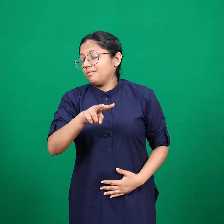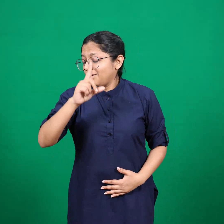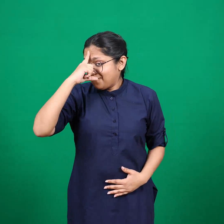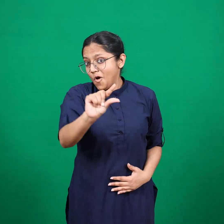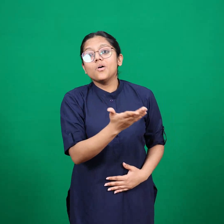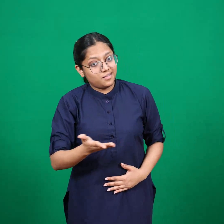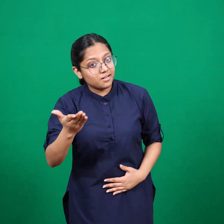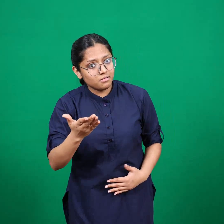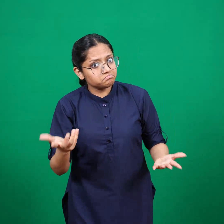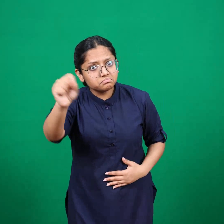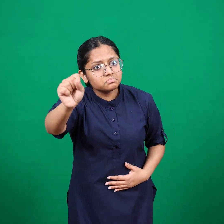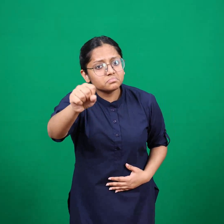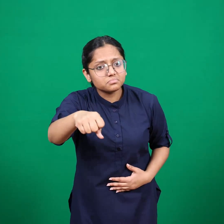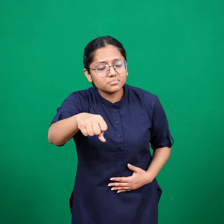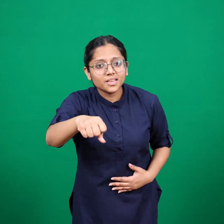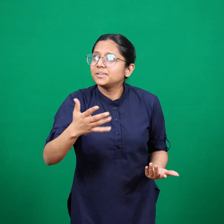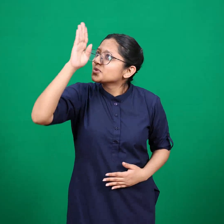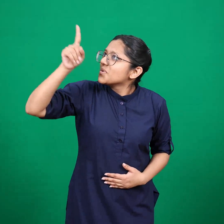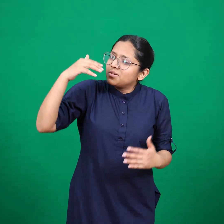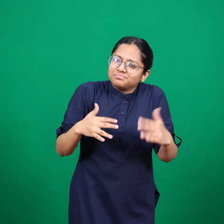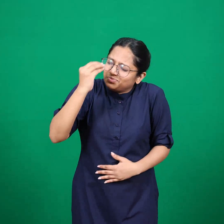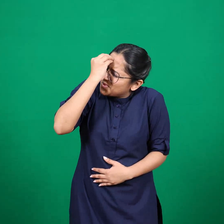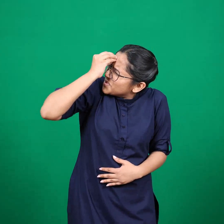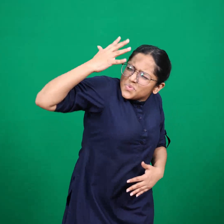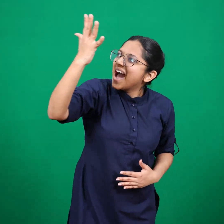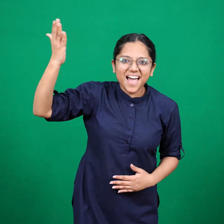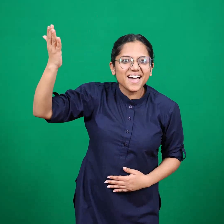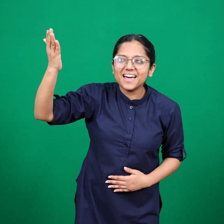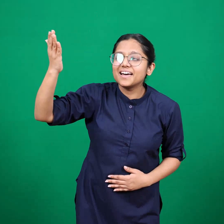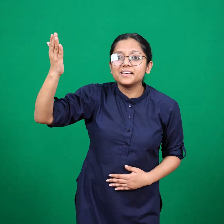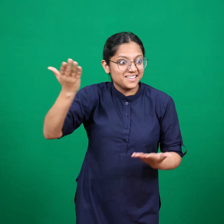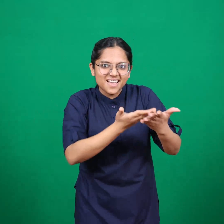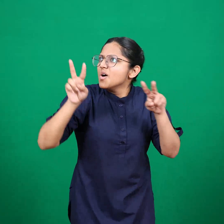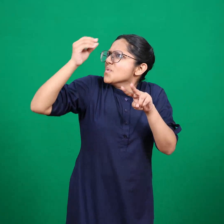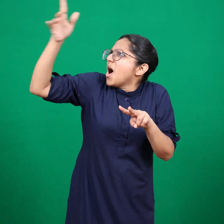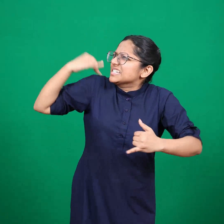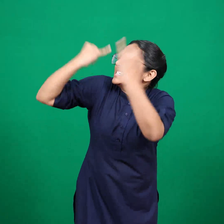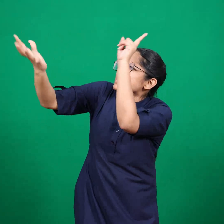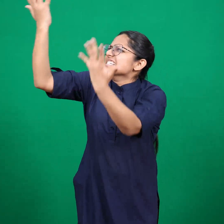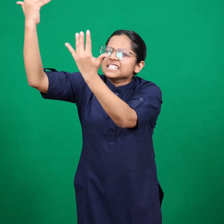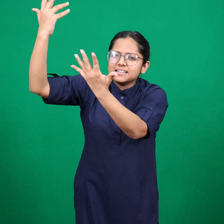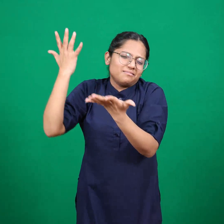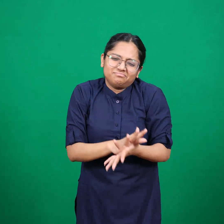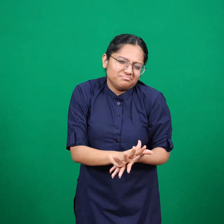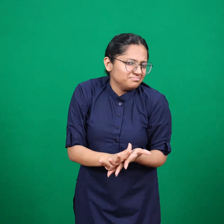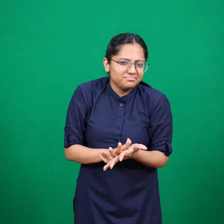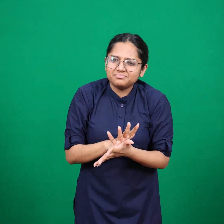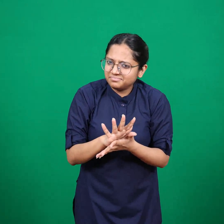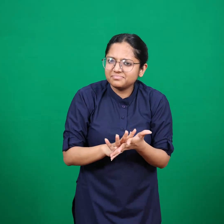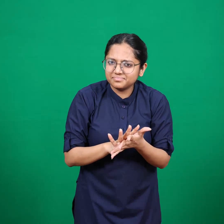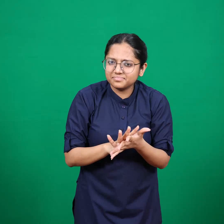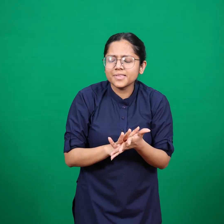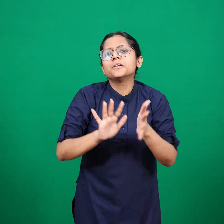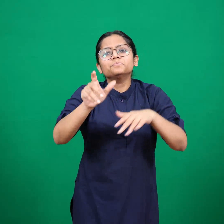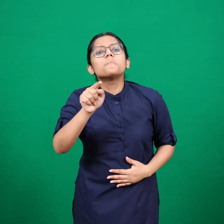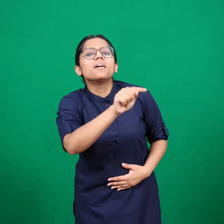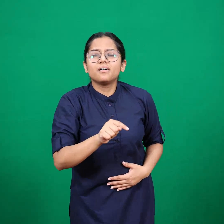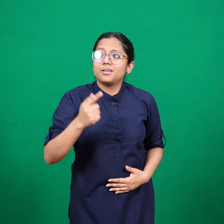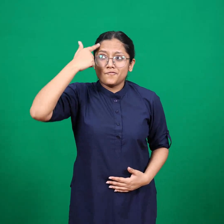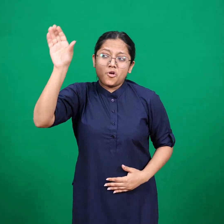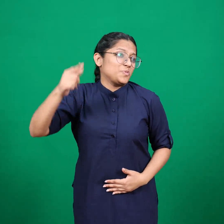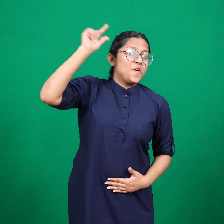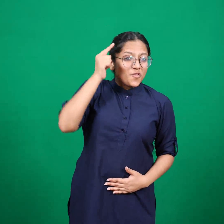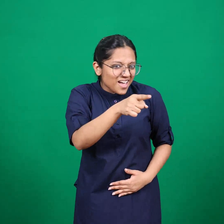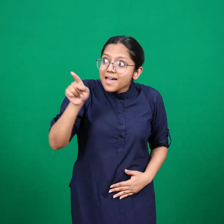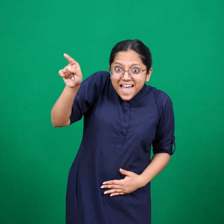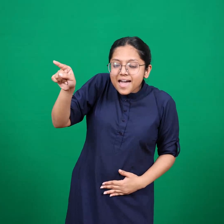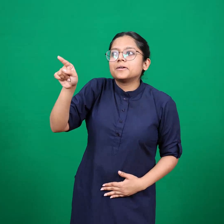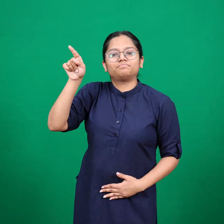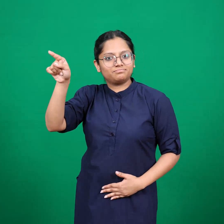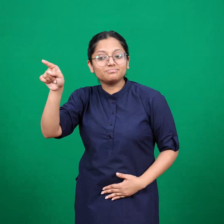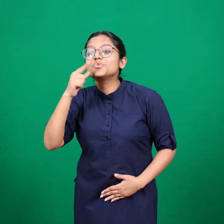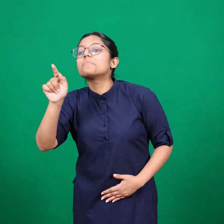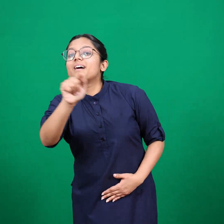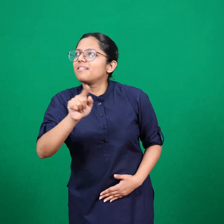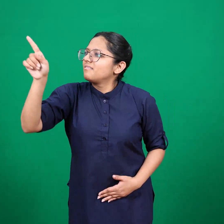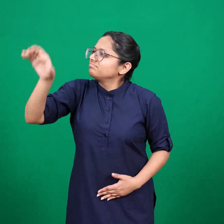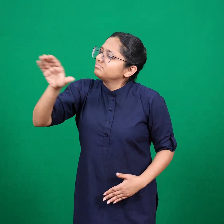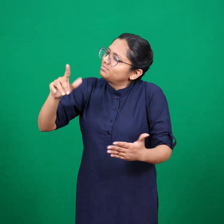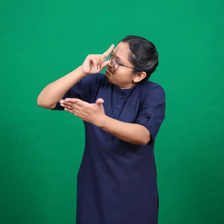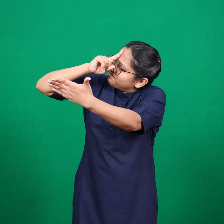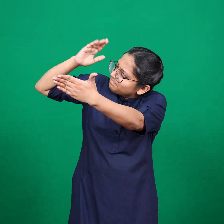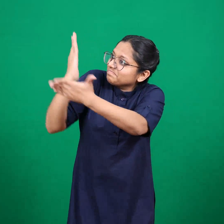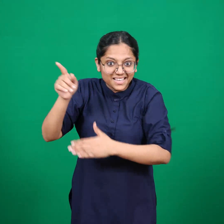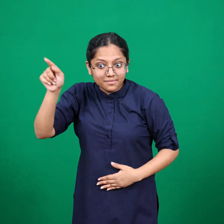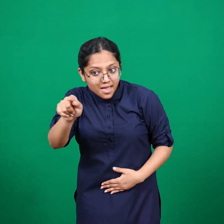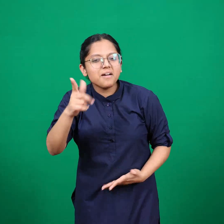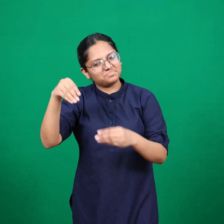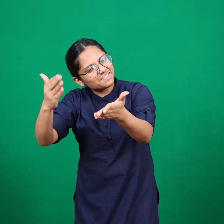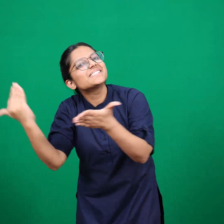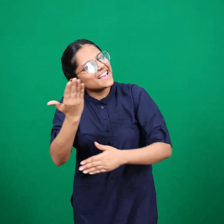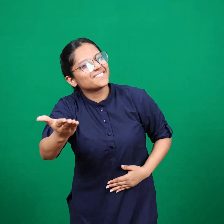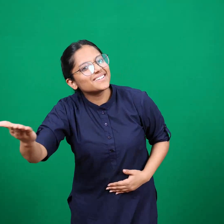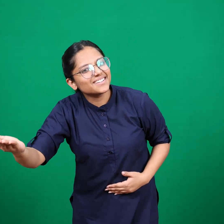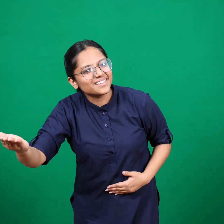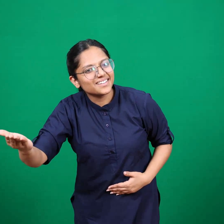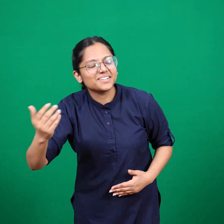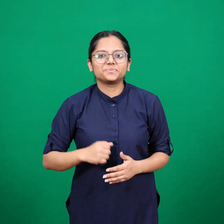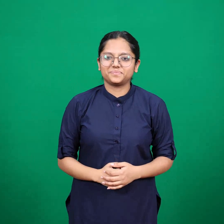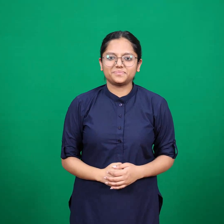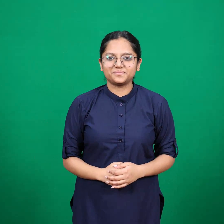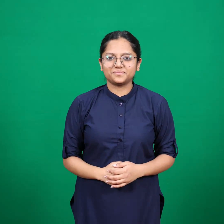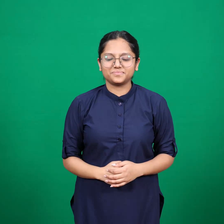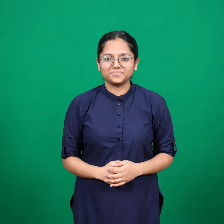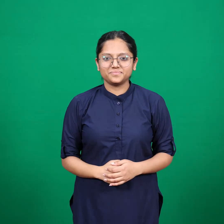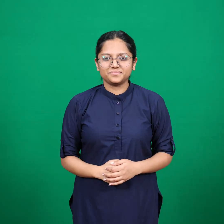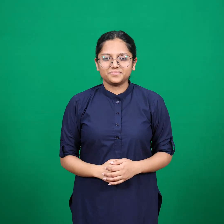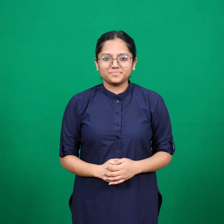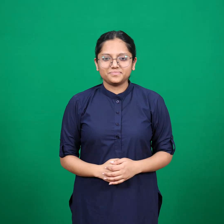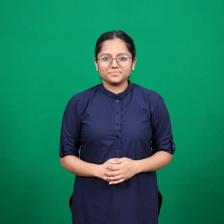For since in the wisdom of God the world through its wisdom did not know Him, God was pleased through the foolishness of what was preached to save those who believe.